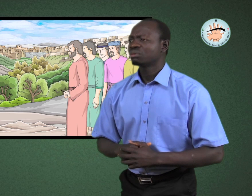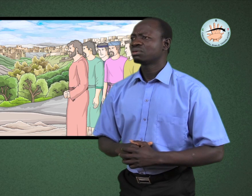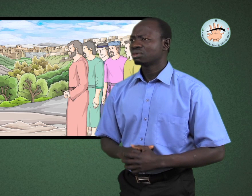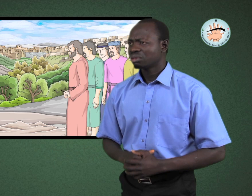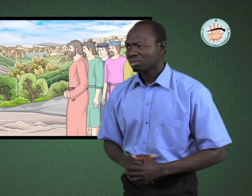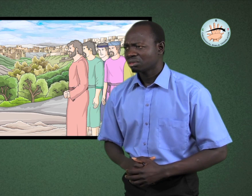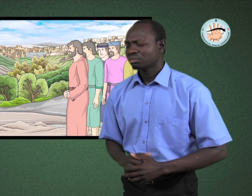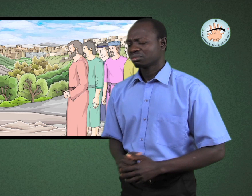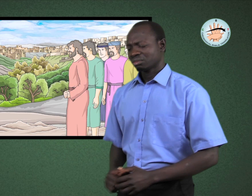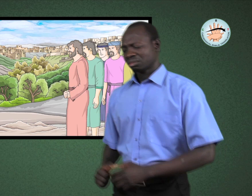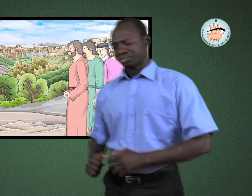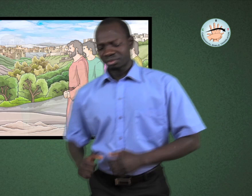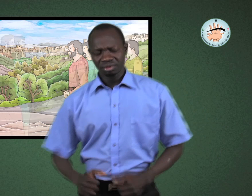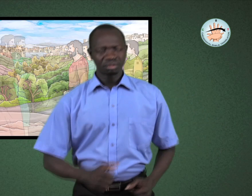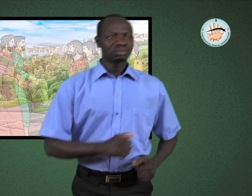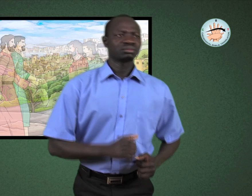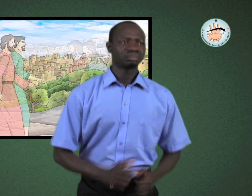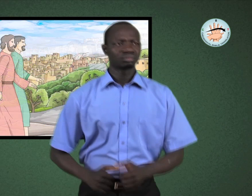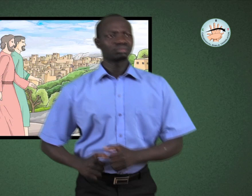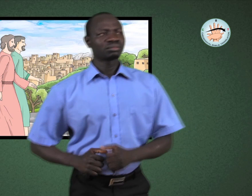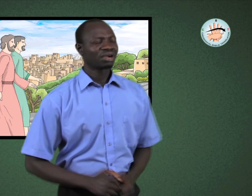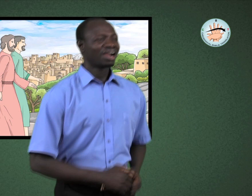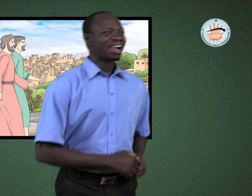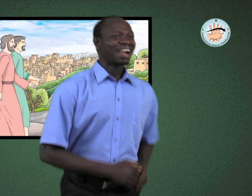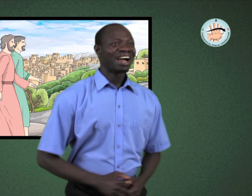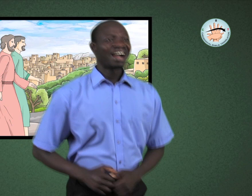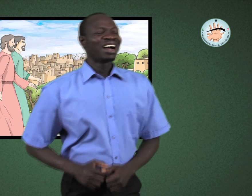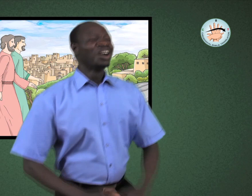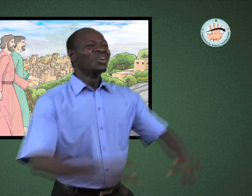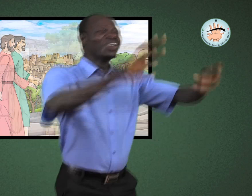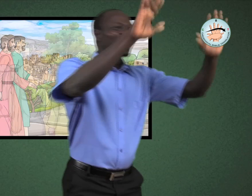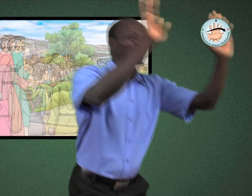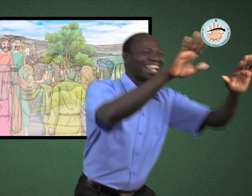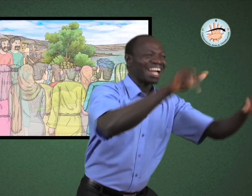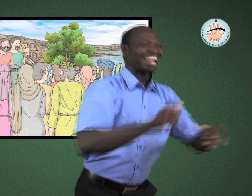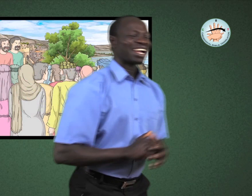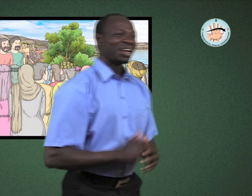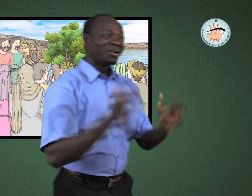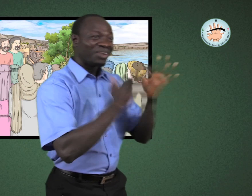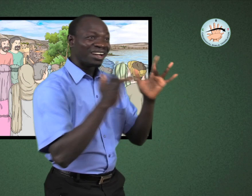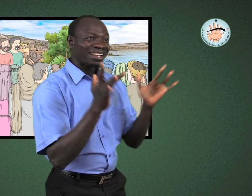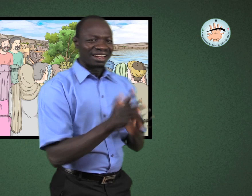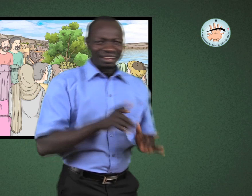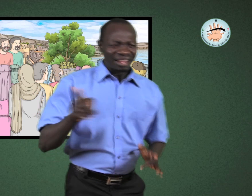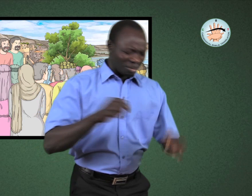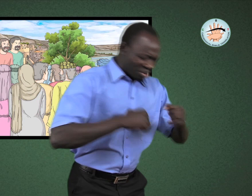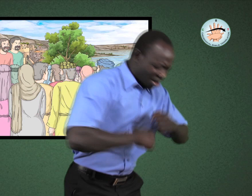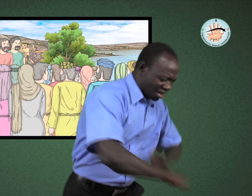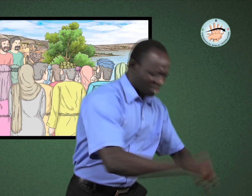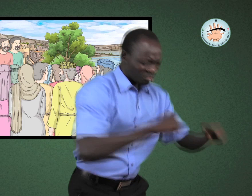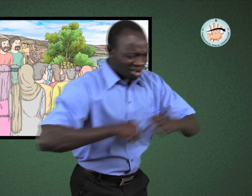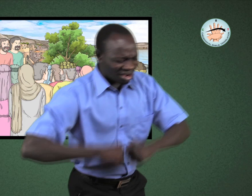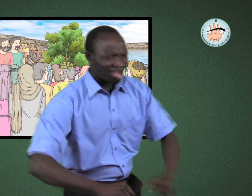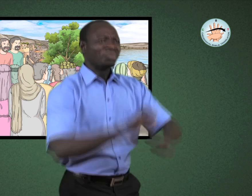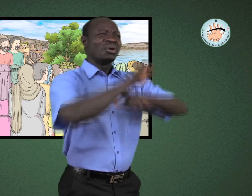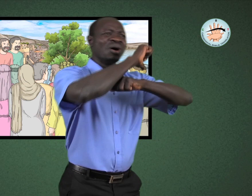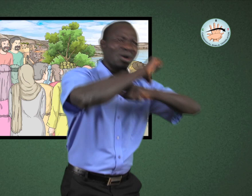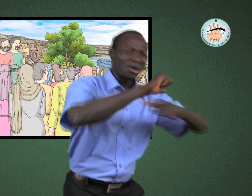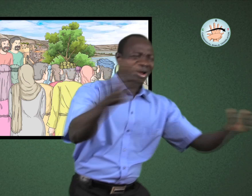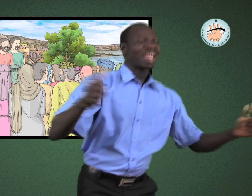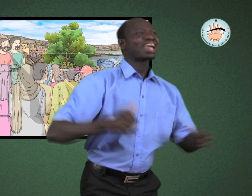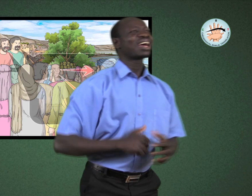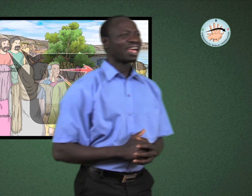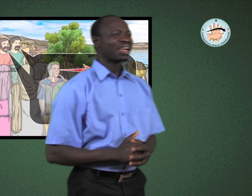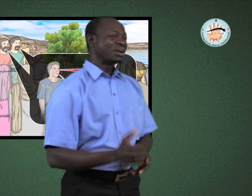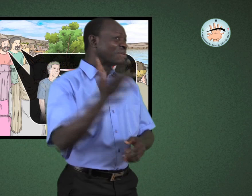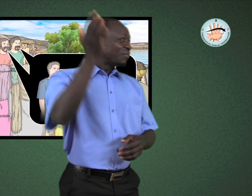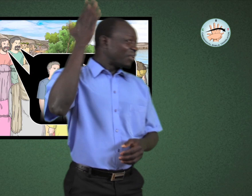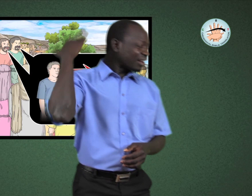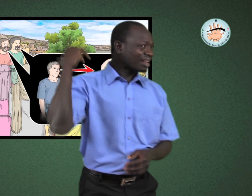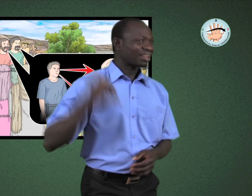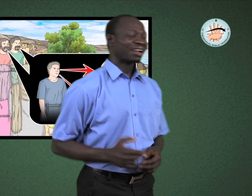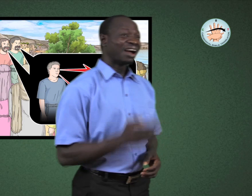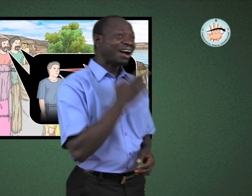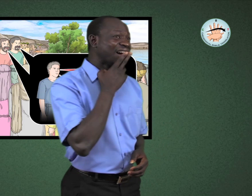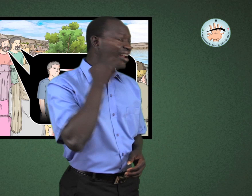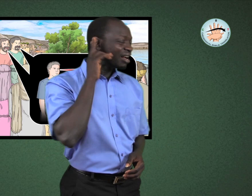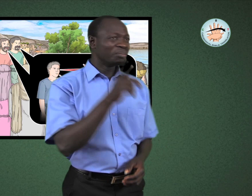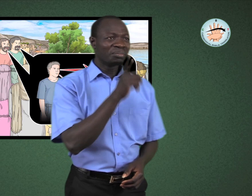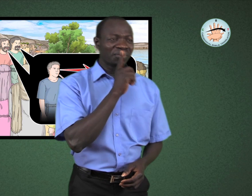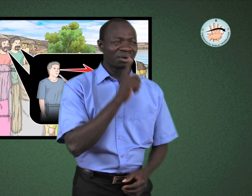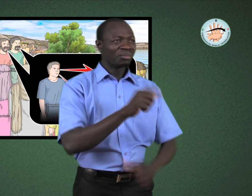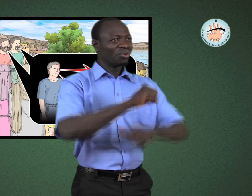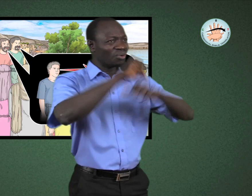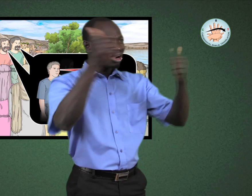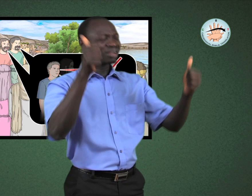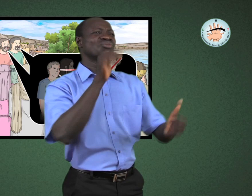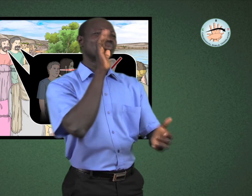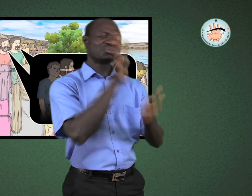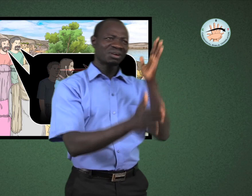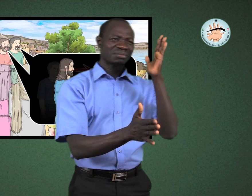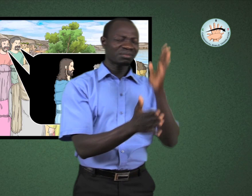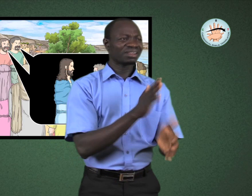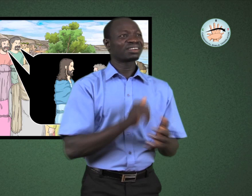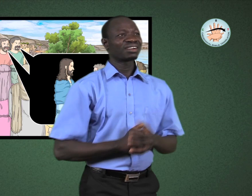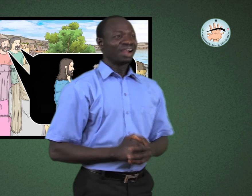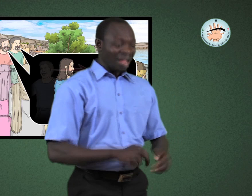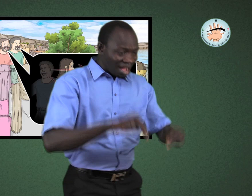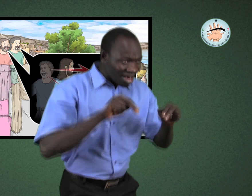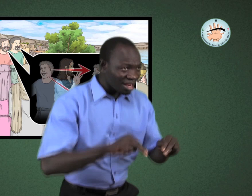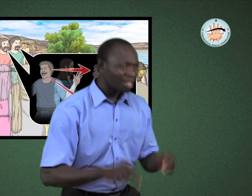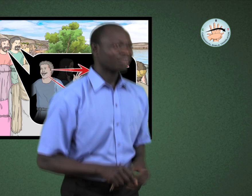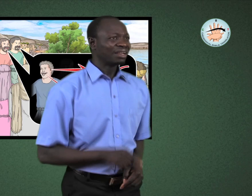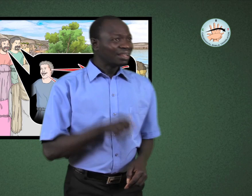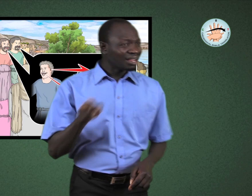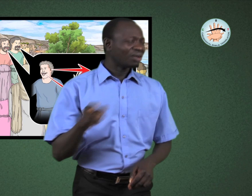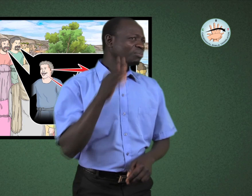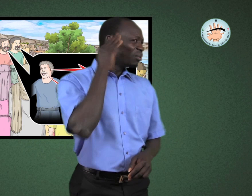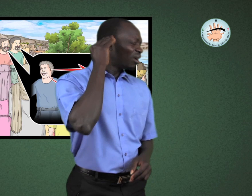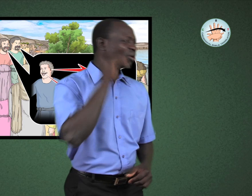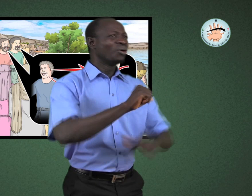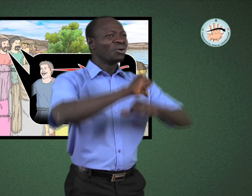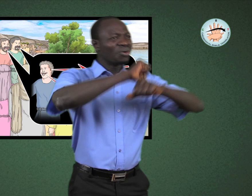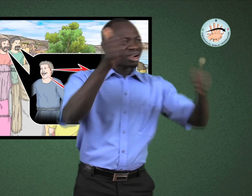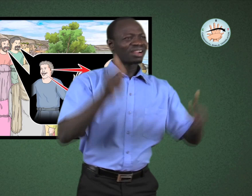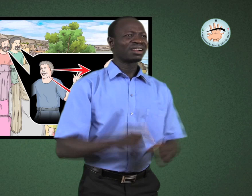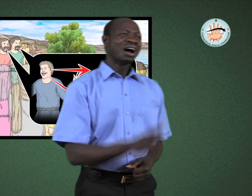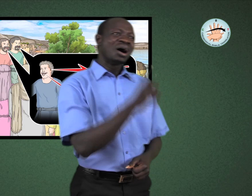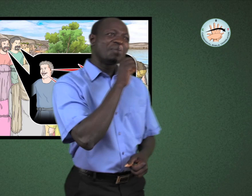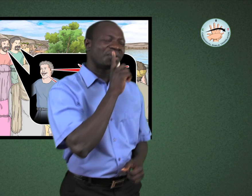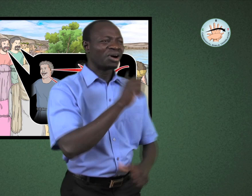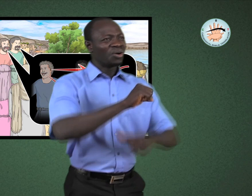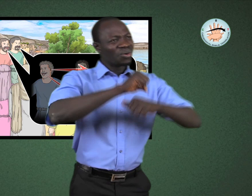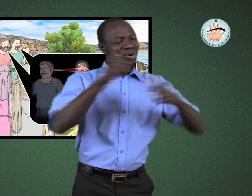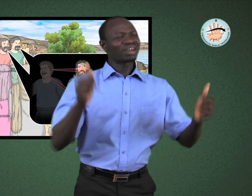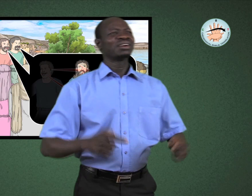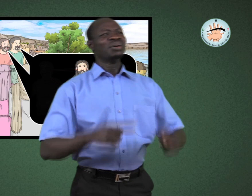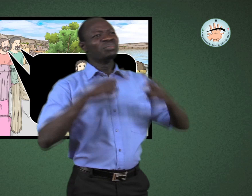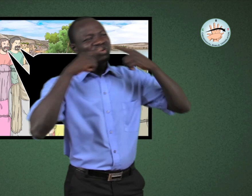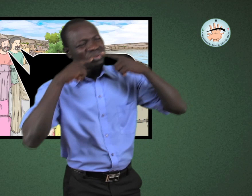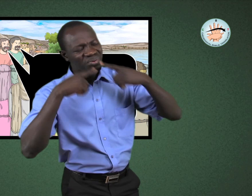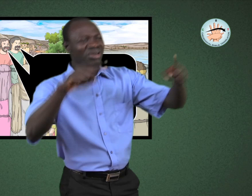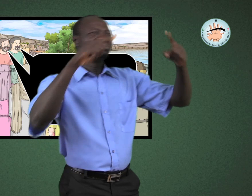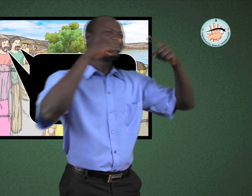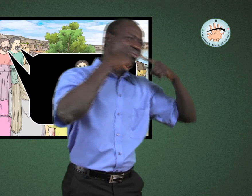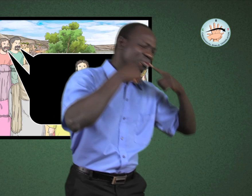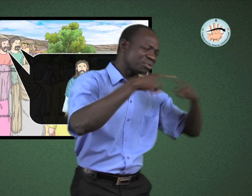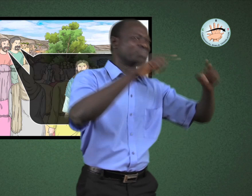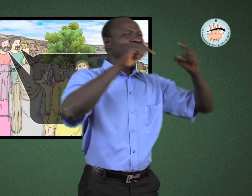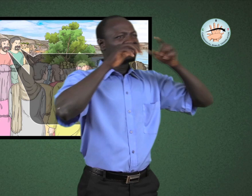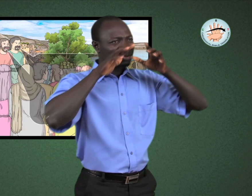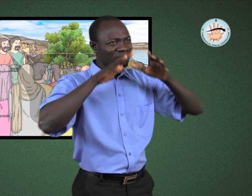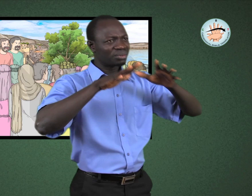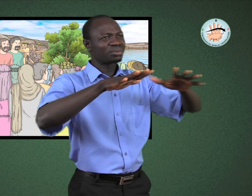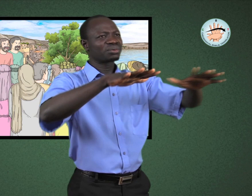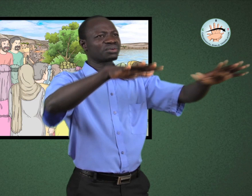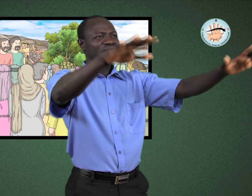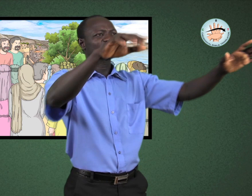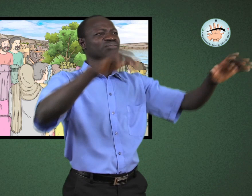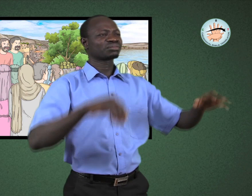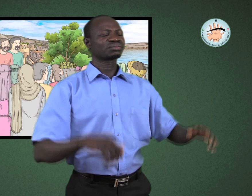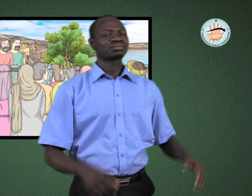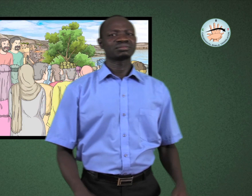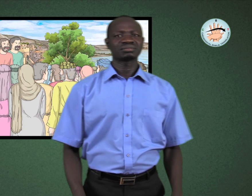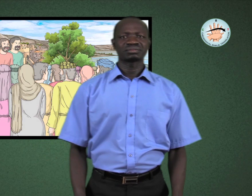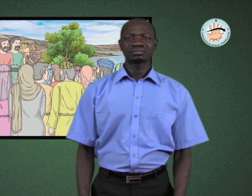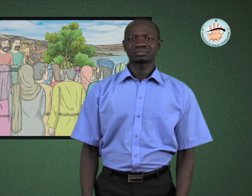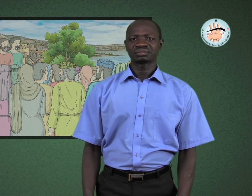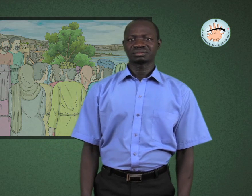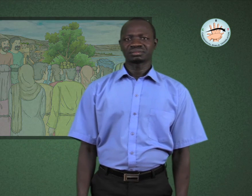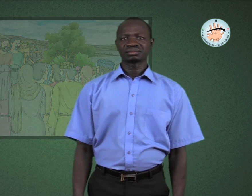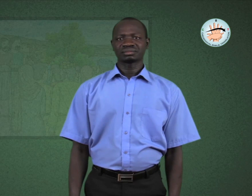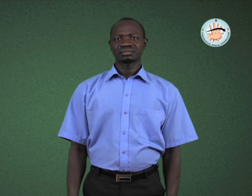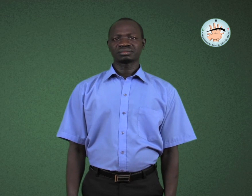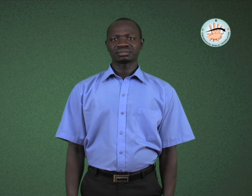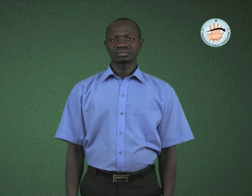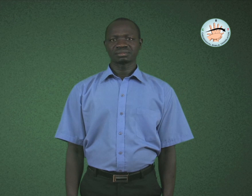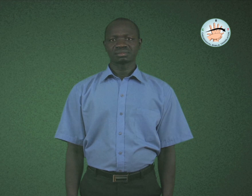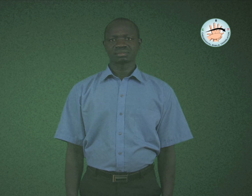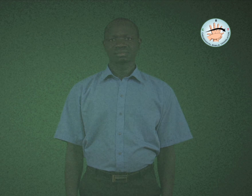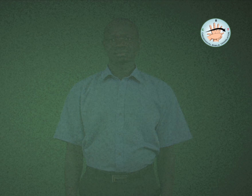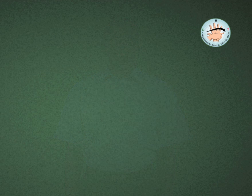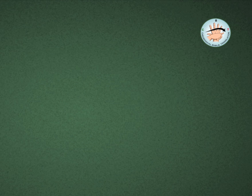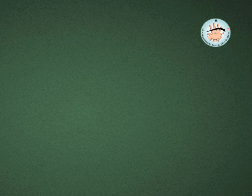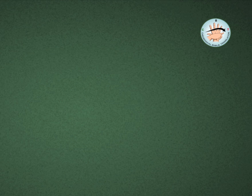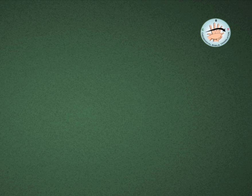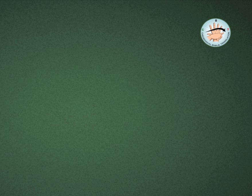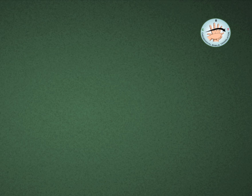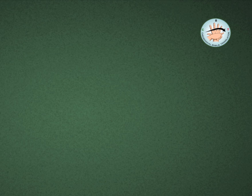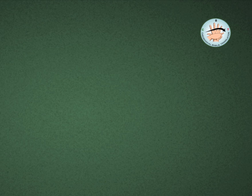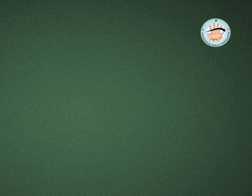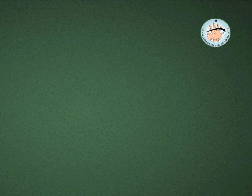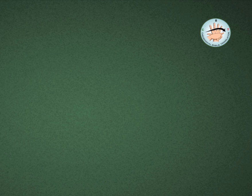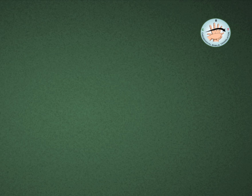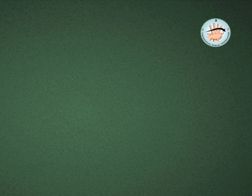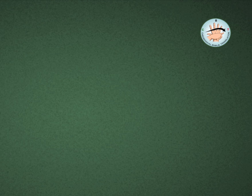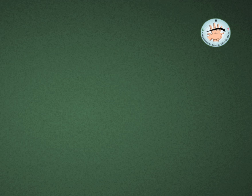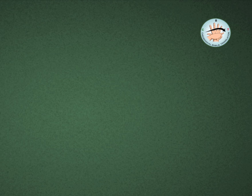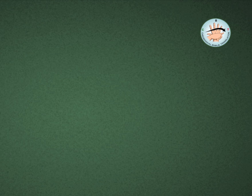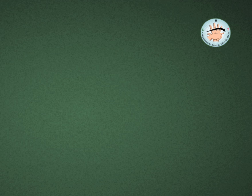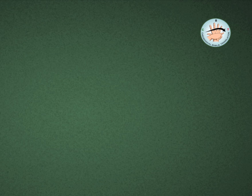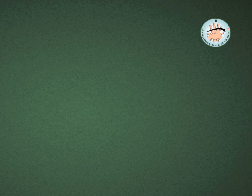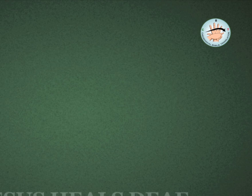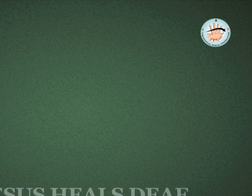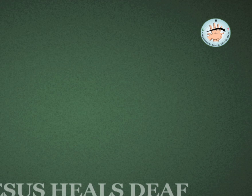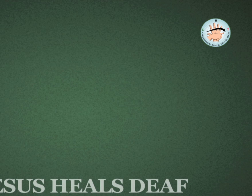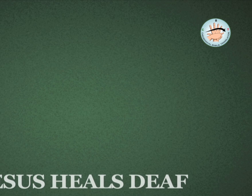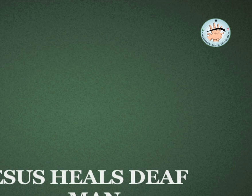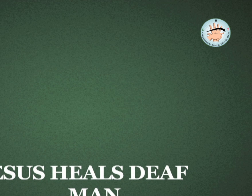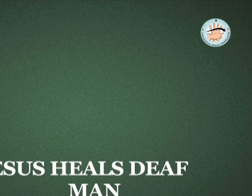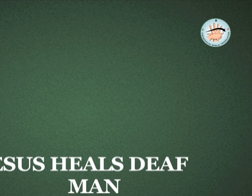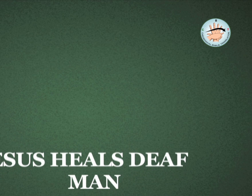But the more He ordered them, the more widely they proclaimed it. The people were utterly astonished and said, “He has done all things well! He makes even the deaf hear and the mute speak!”